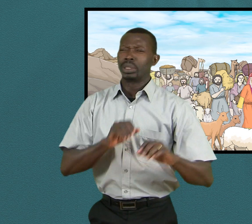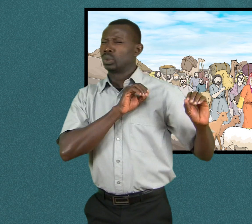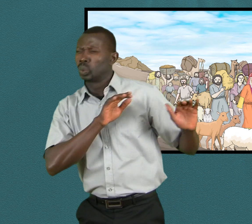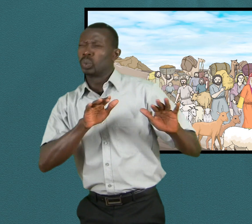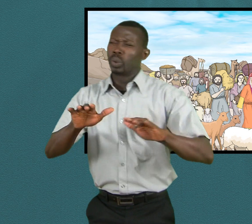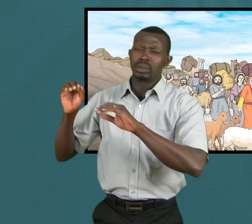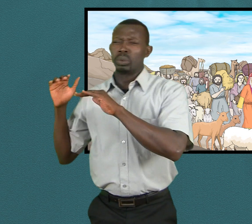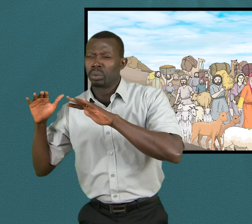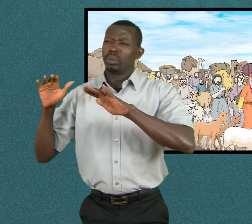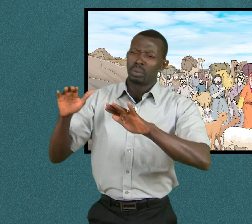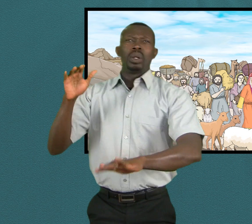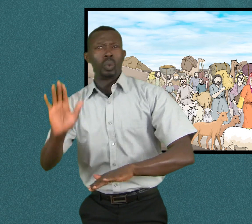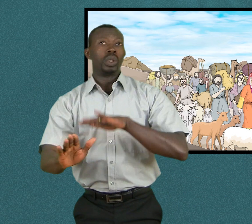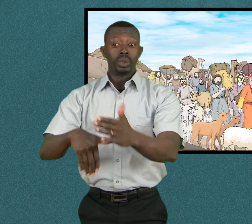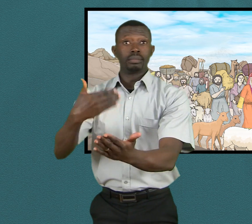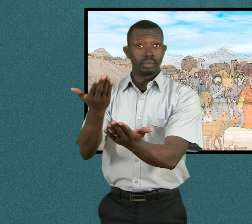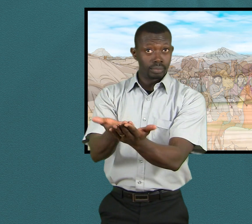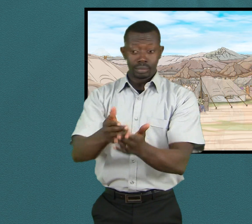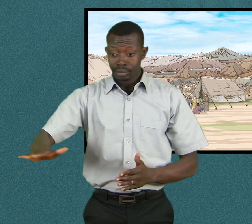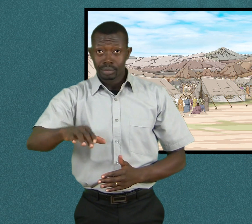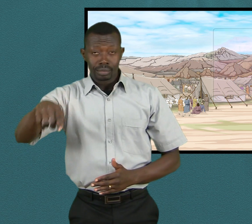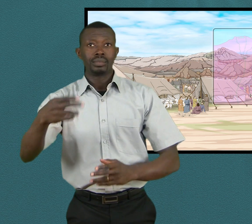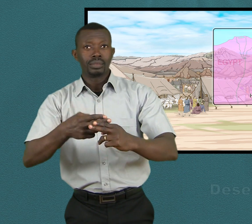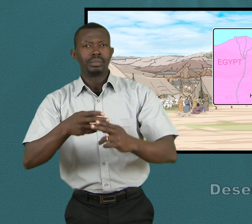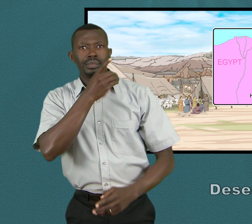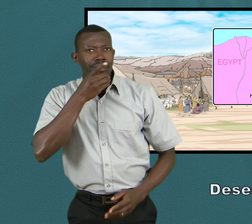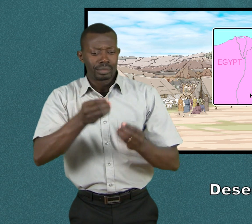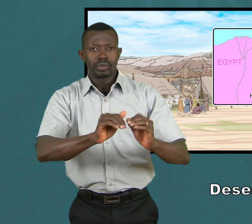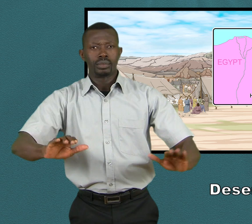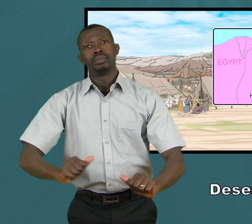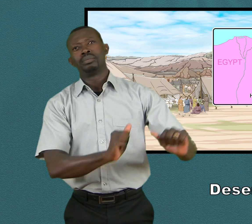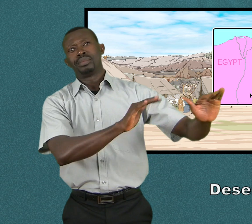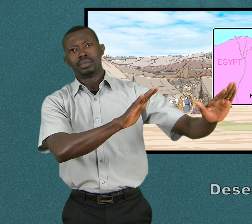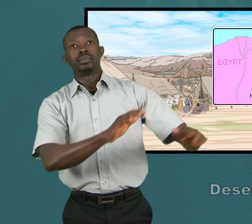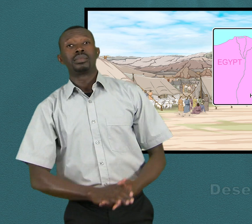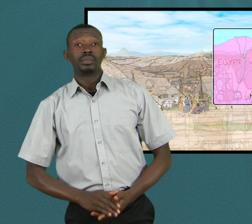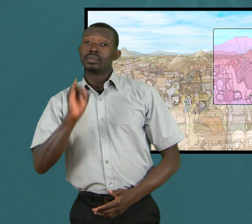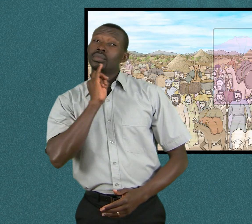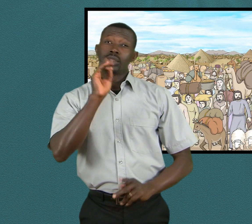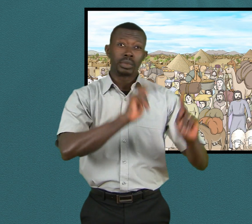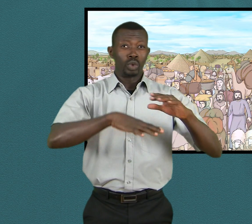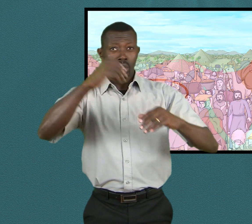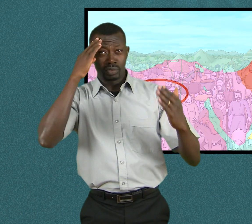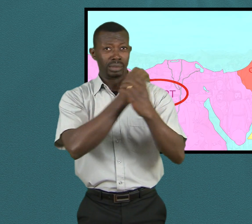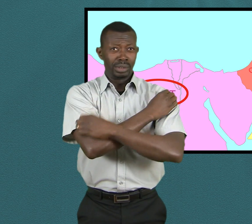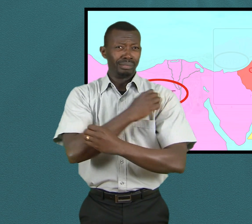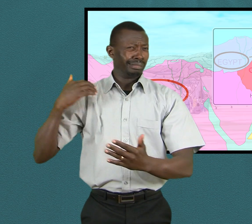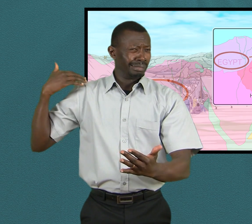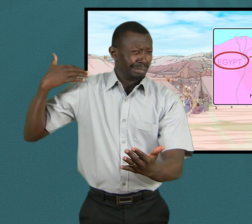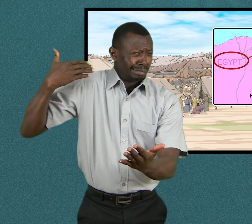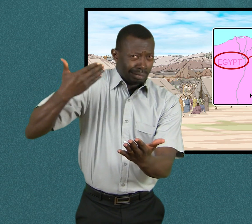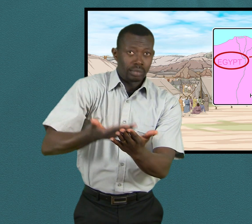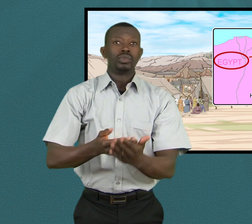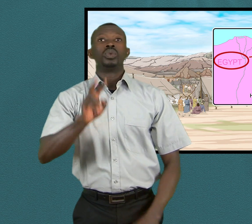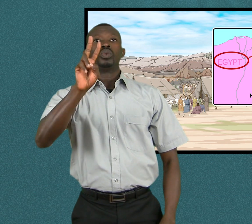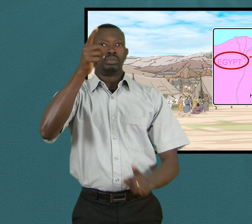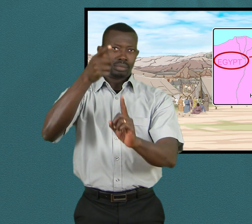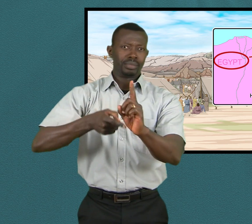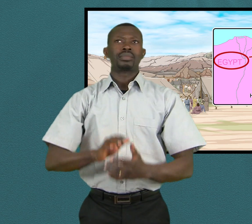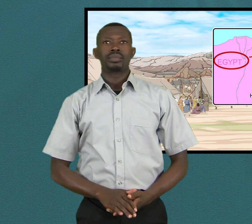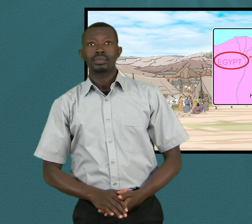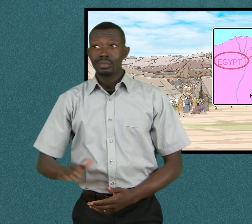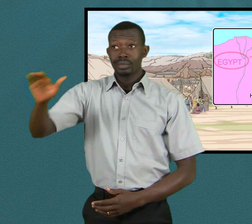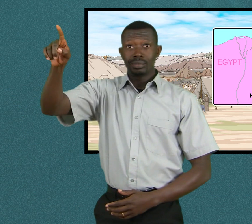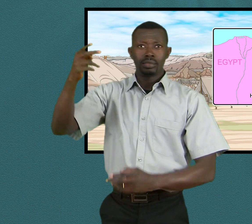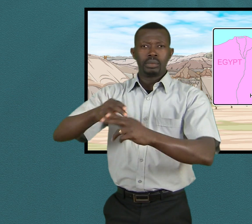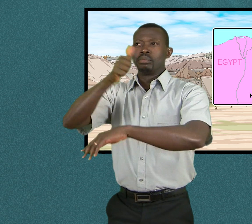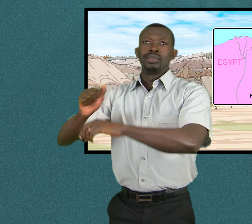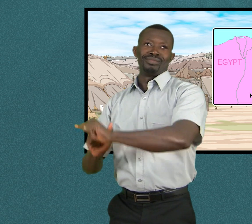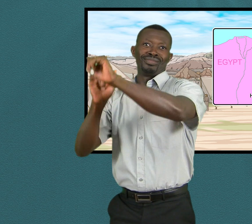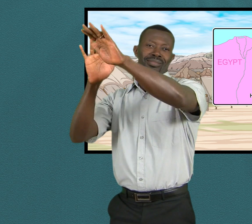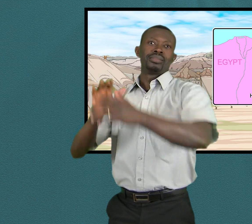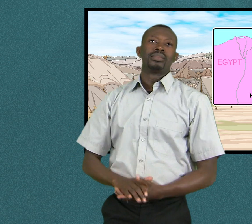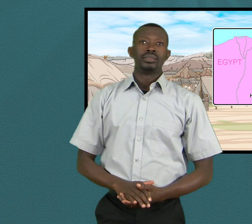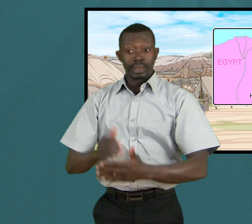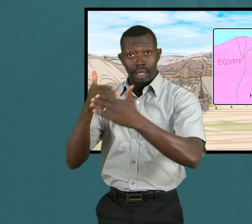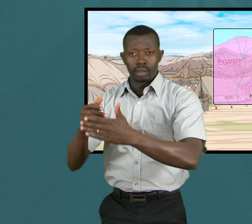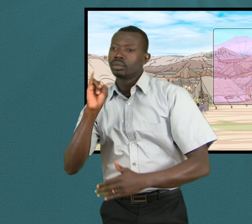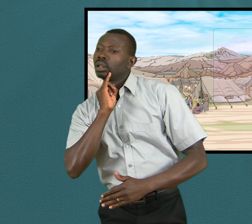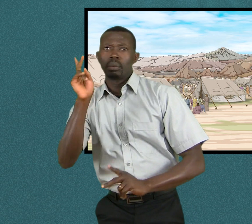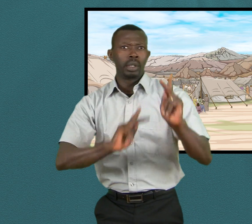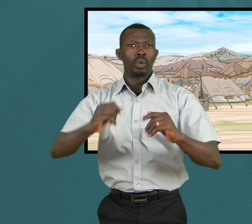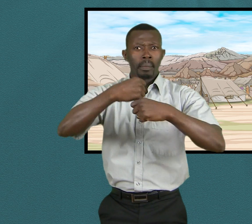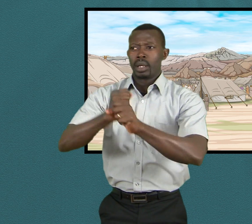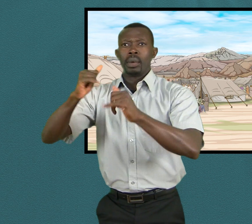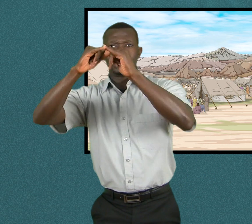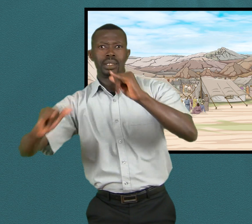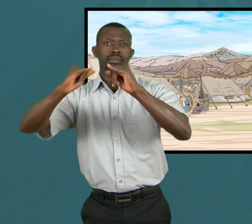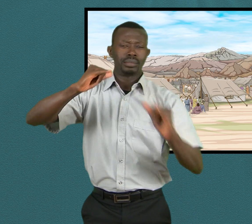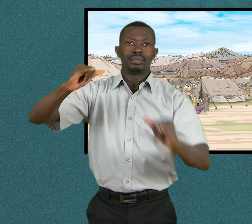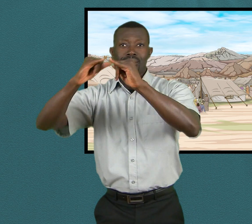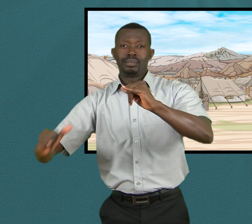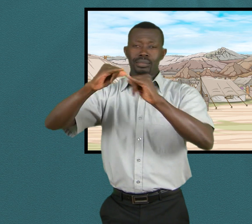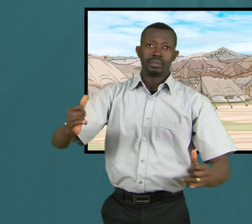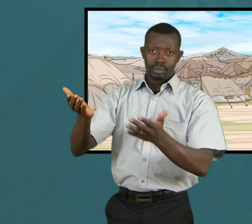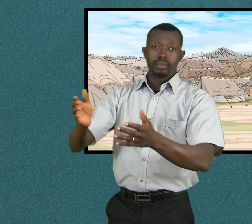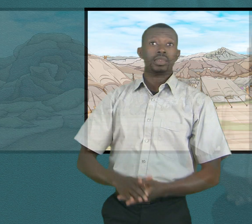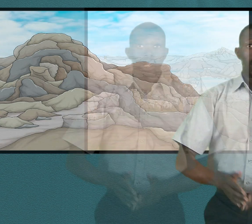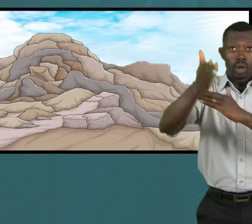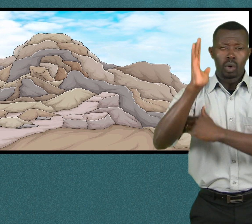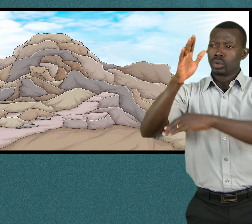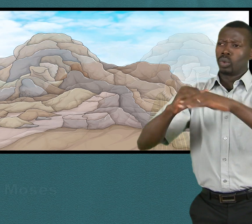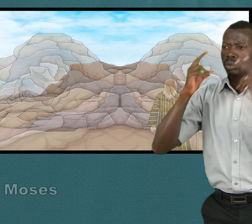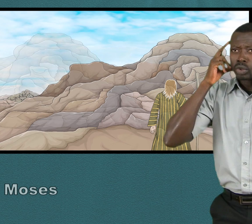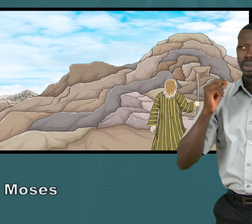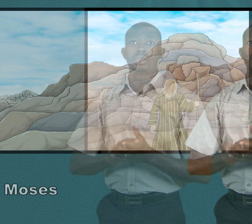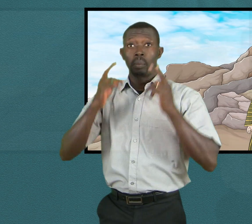After they had set out from Rephidim, they entered the Wilderness of Sinai, and Israel camped there in front of the mountain.